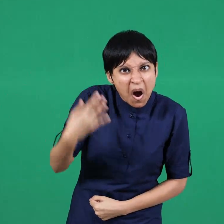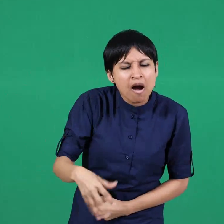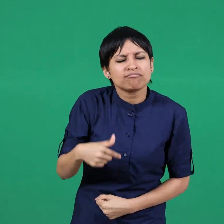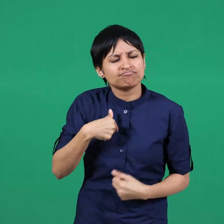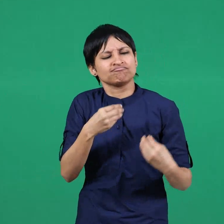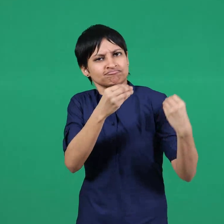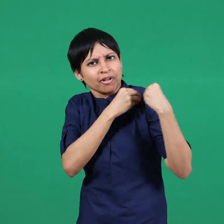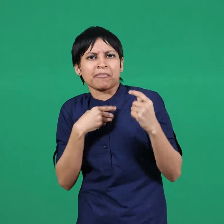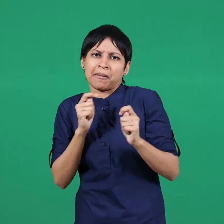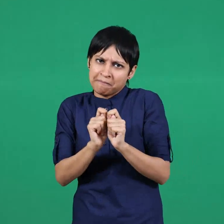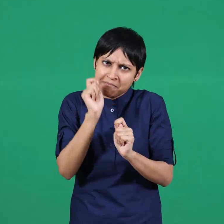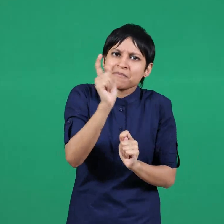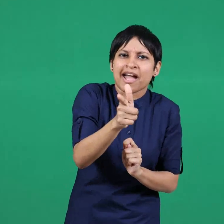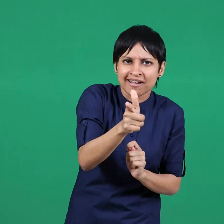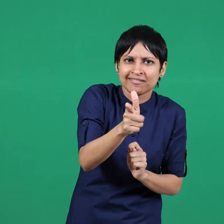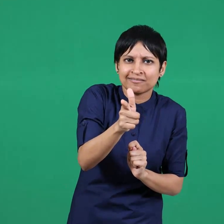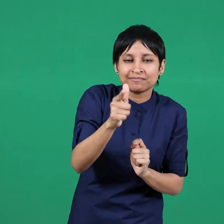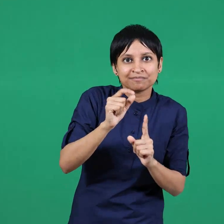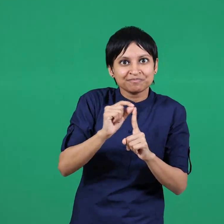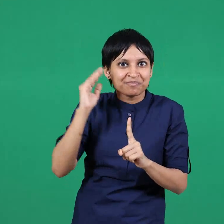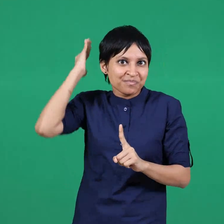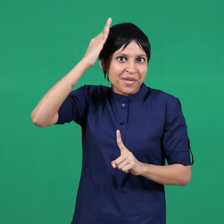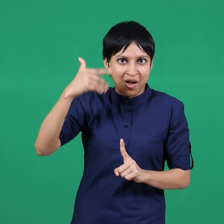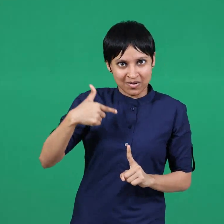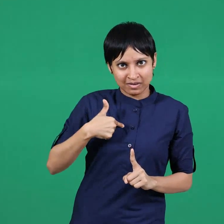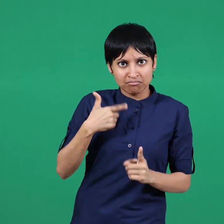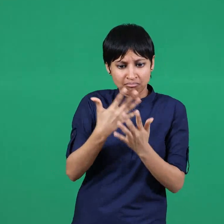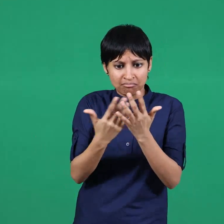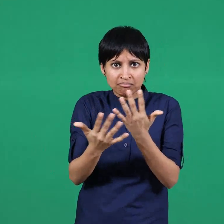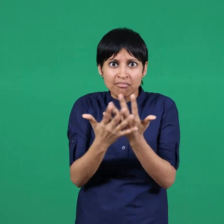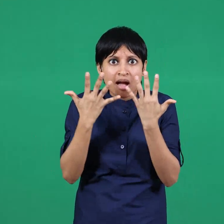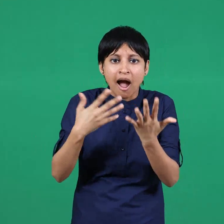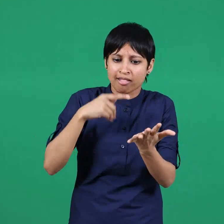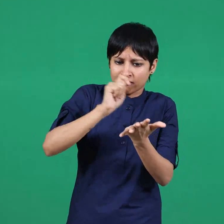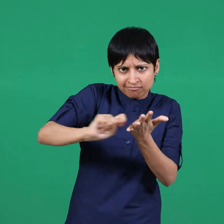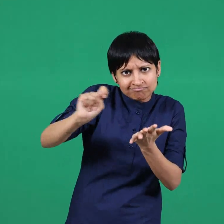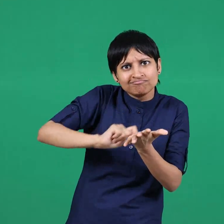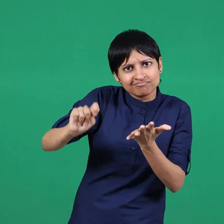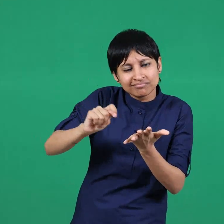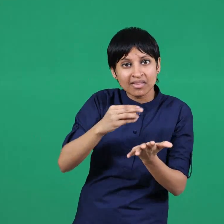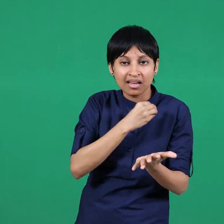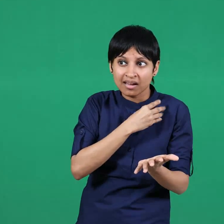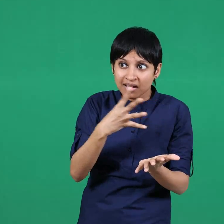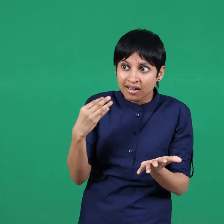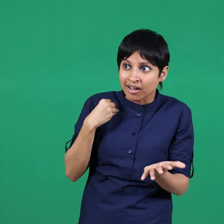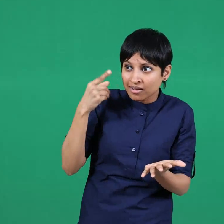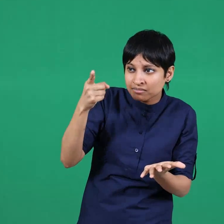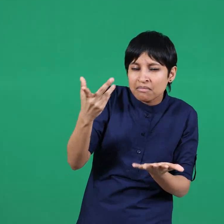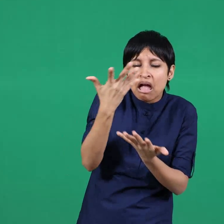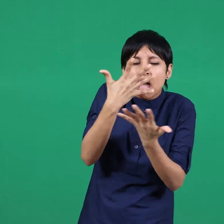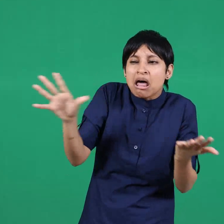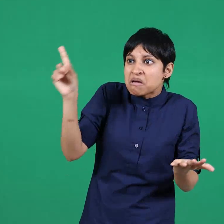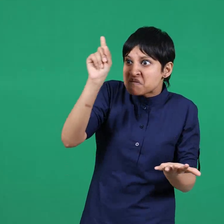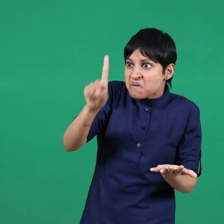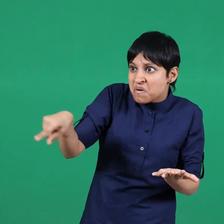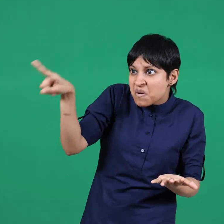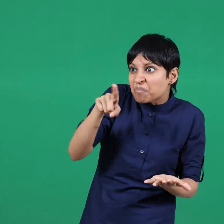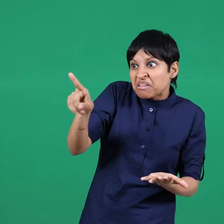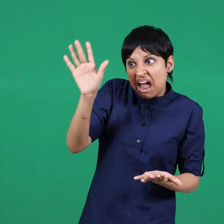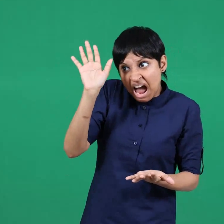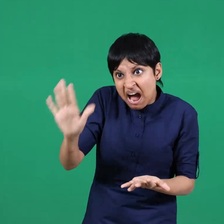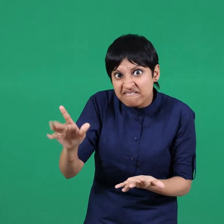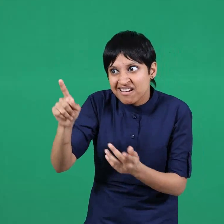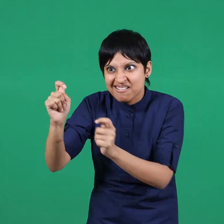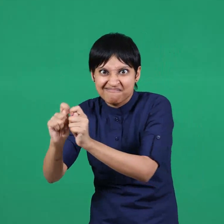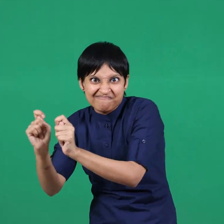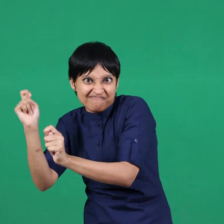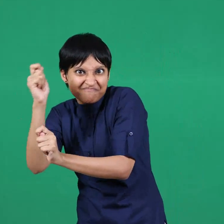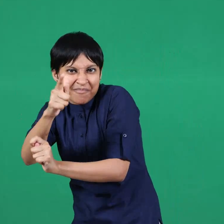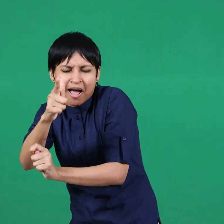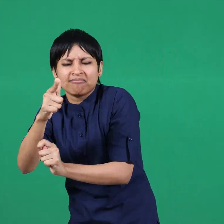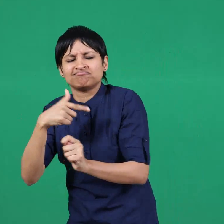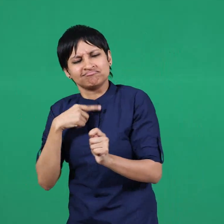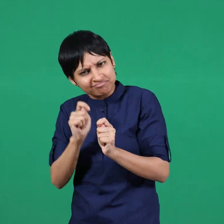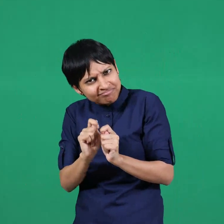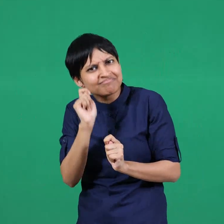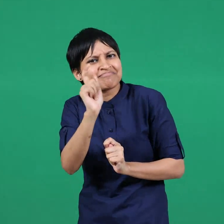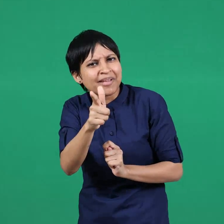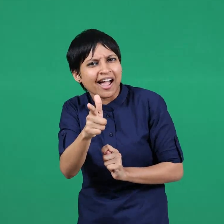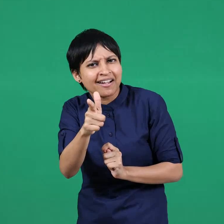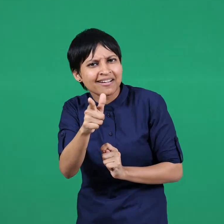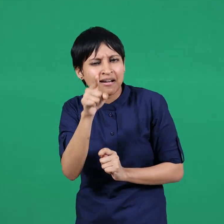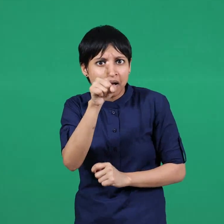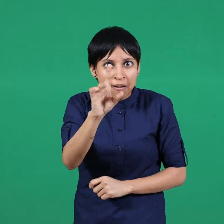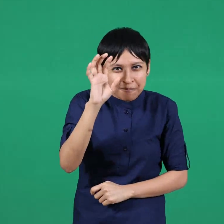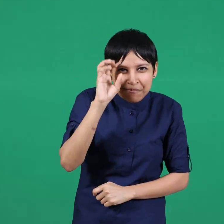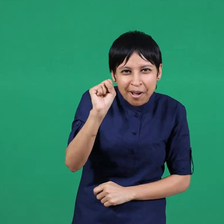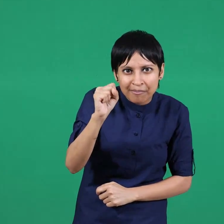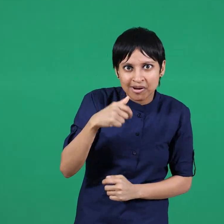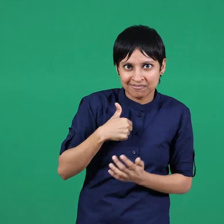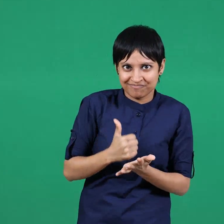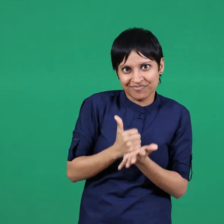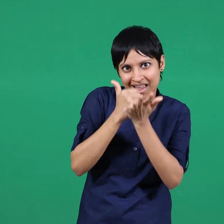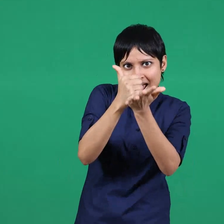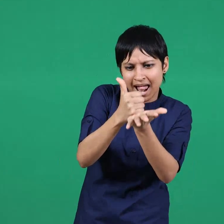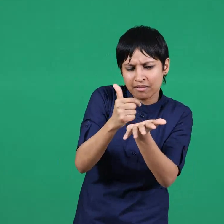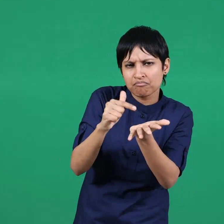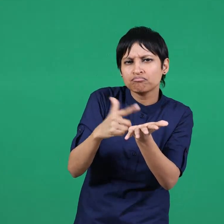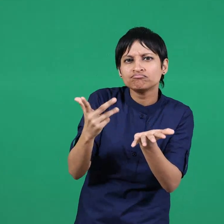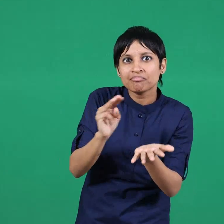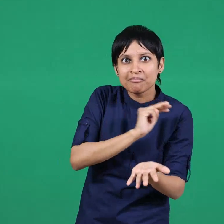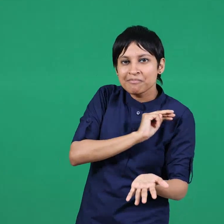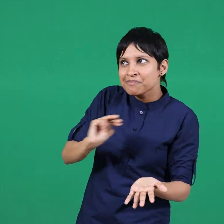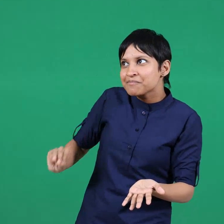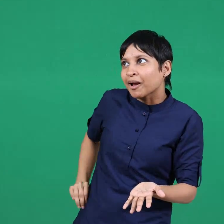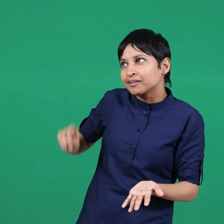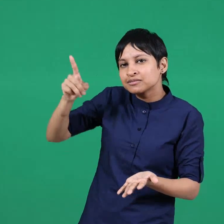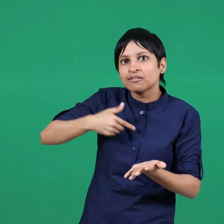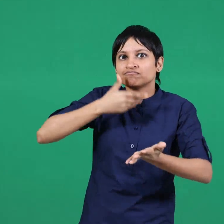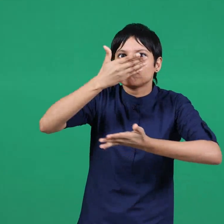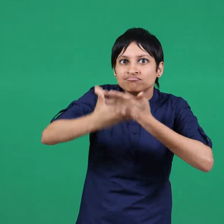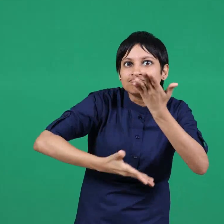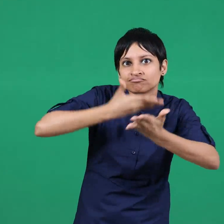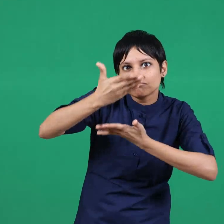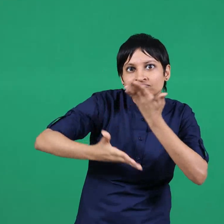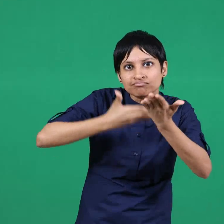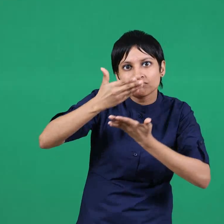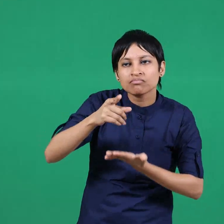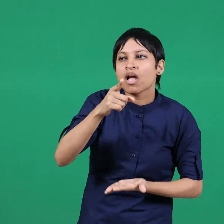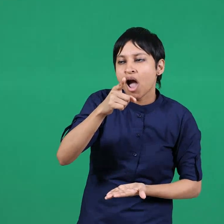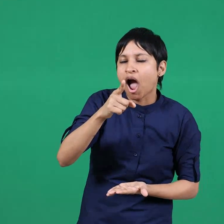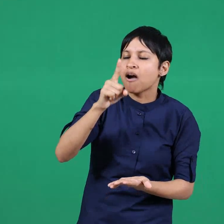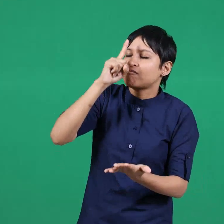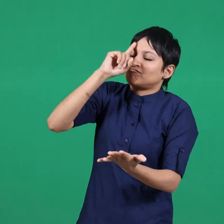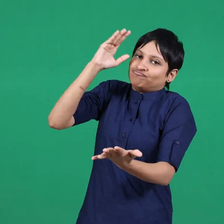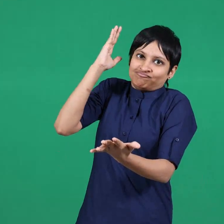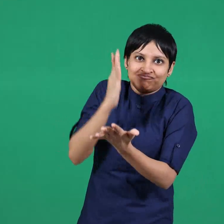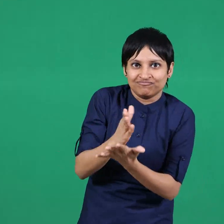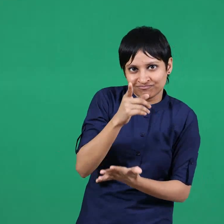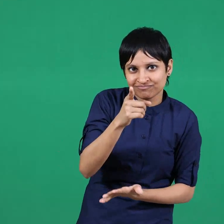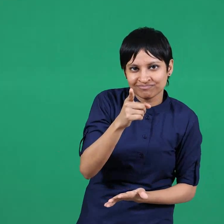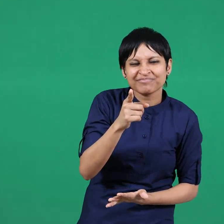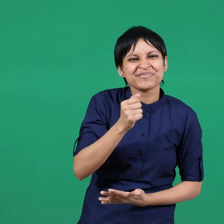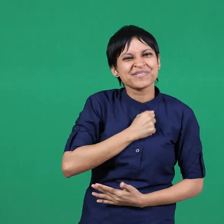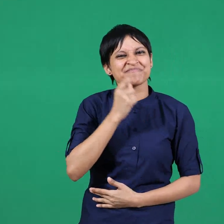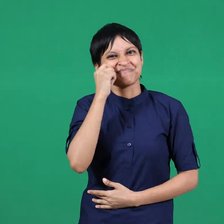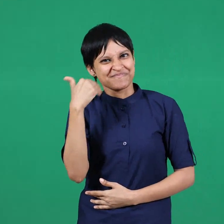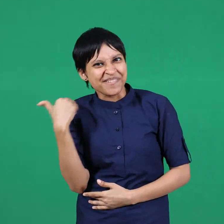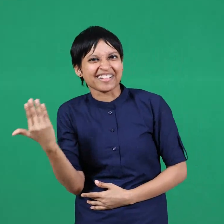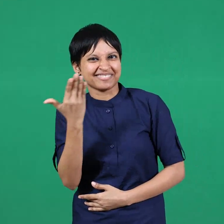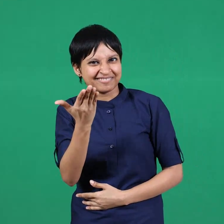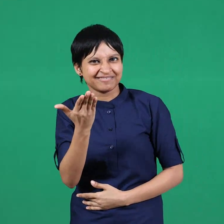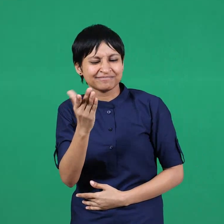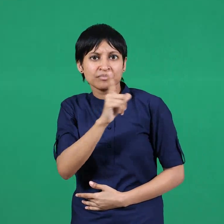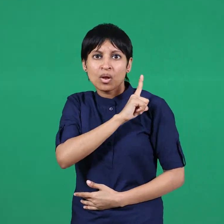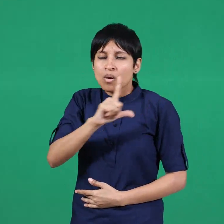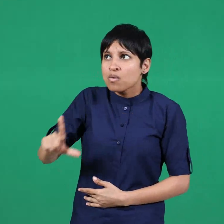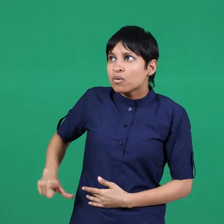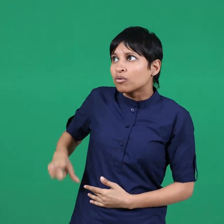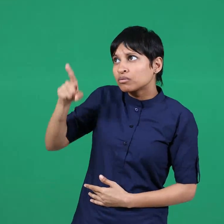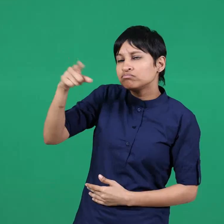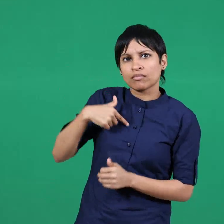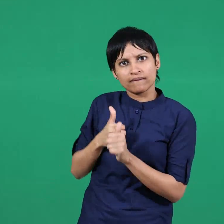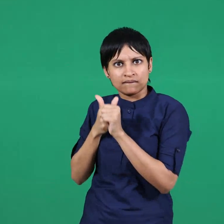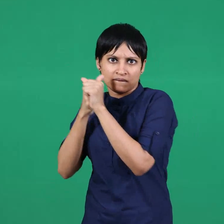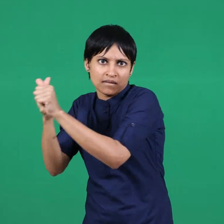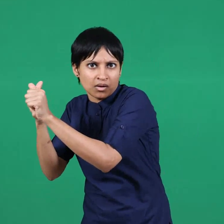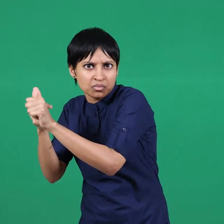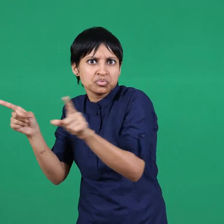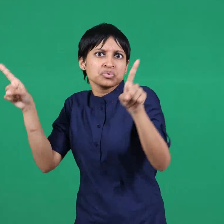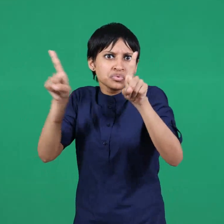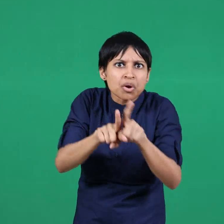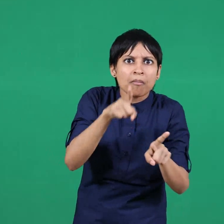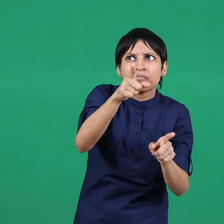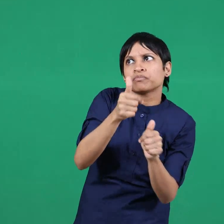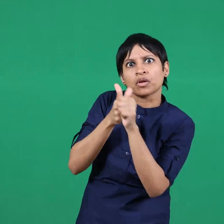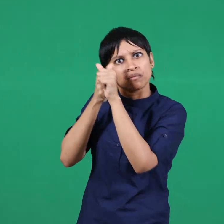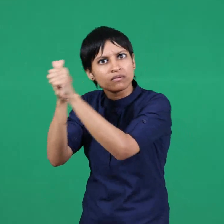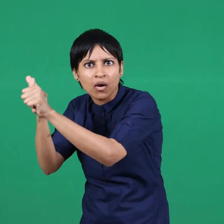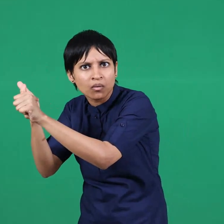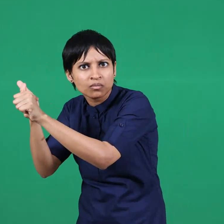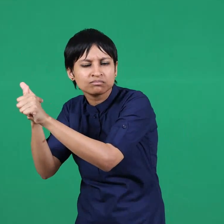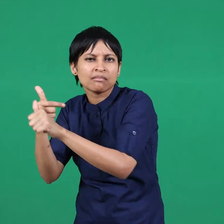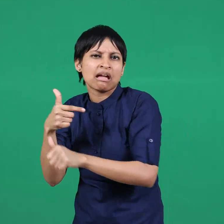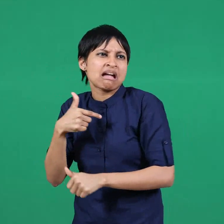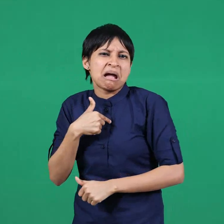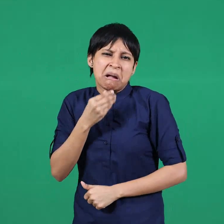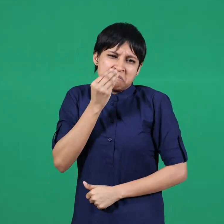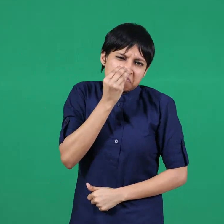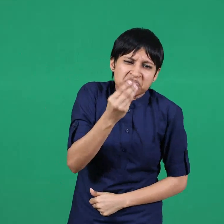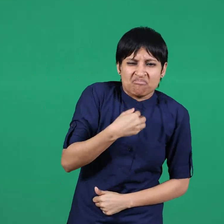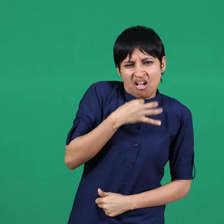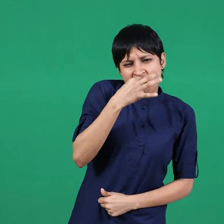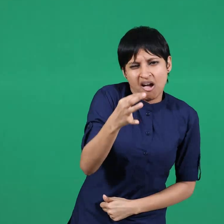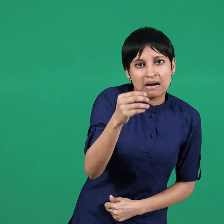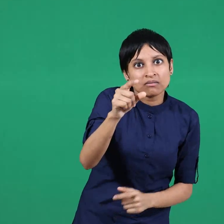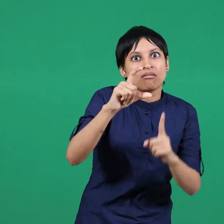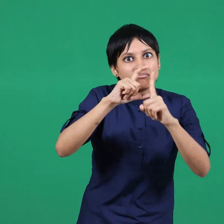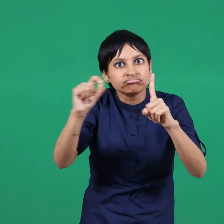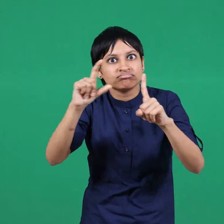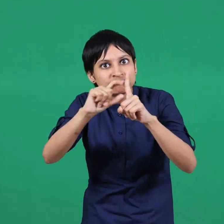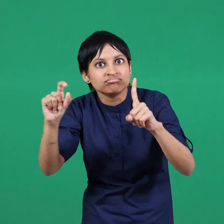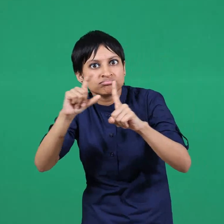I, Paul, write this with my own hand. I will repay it- not to mention that you owe me your very self. Yes, brother, let me have some benefit from you in the Lord.